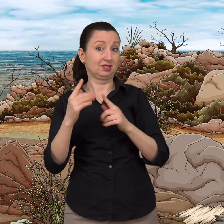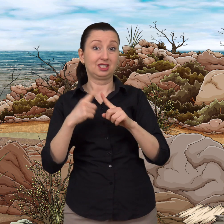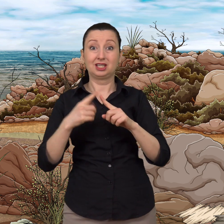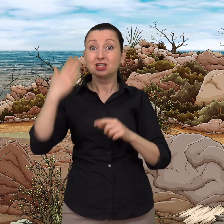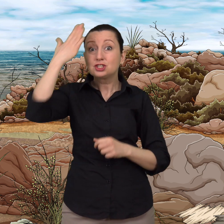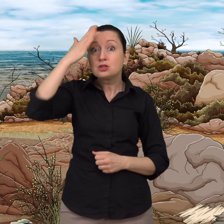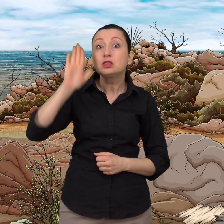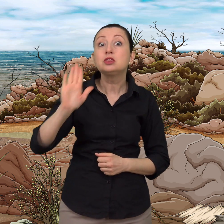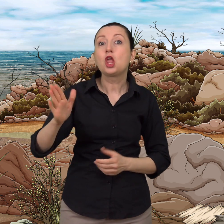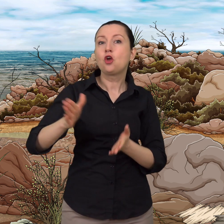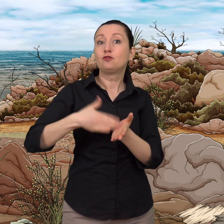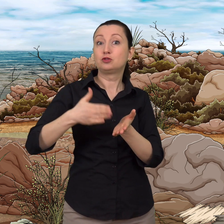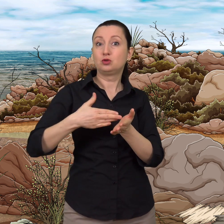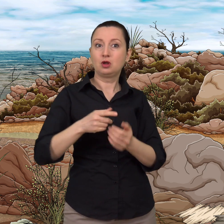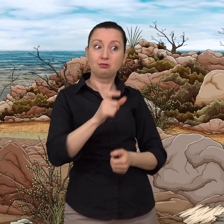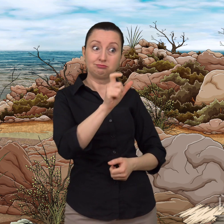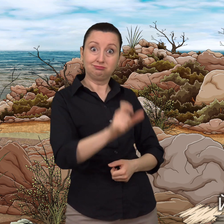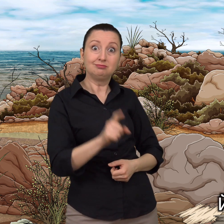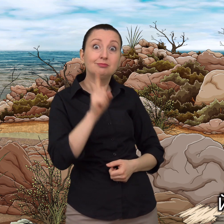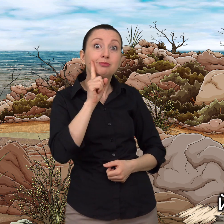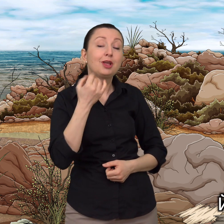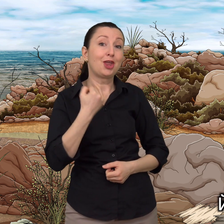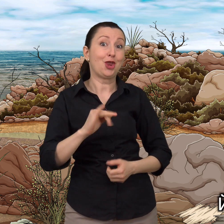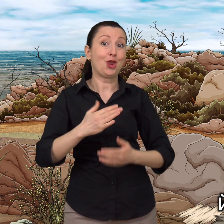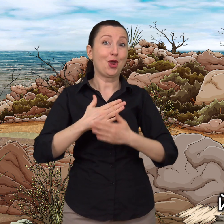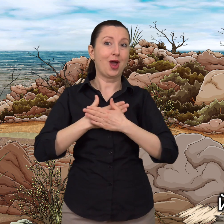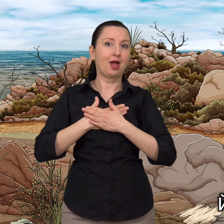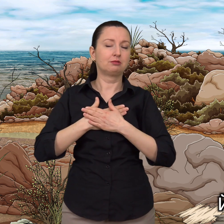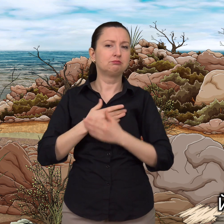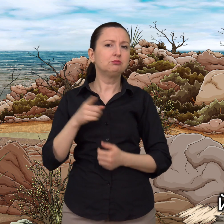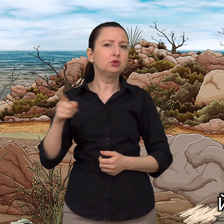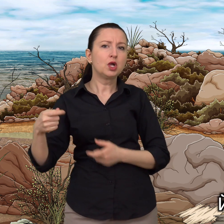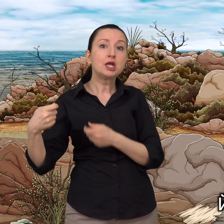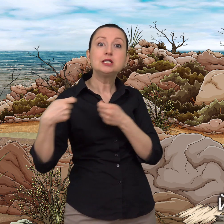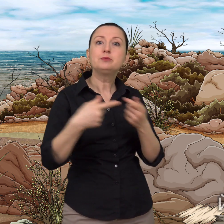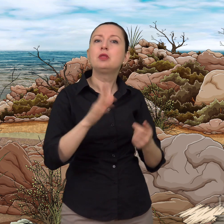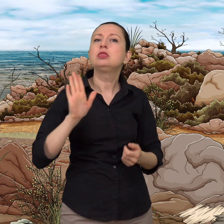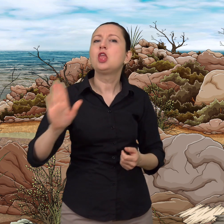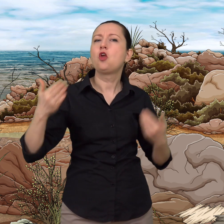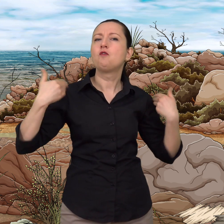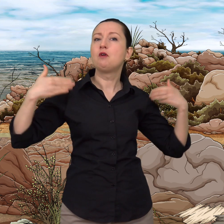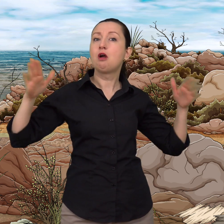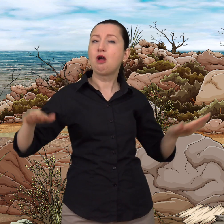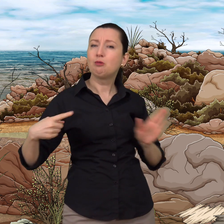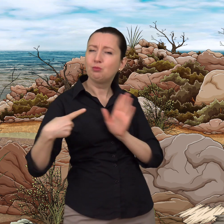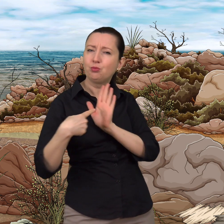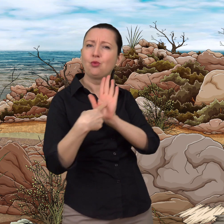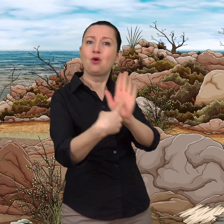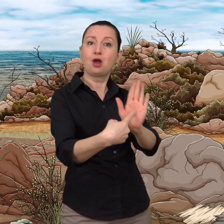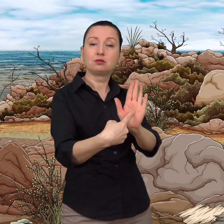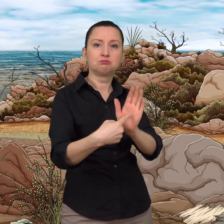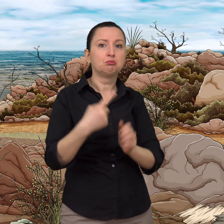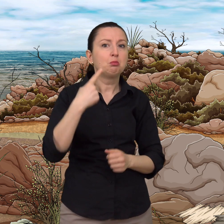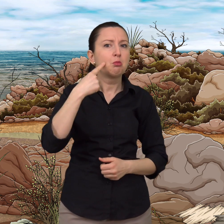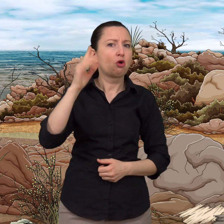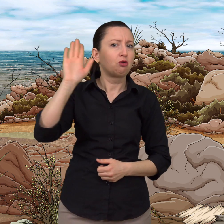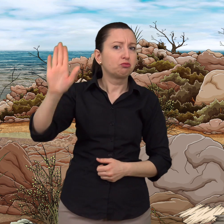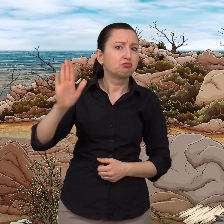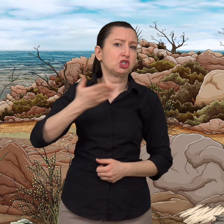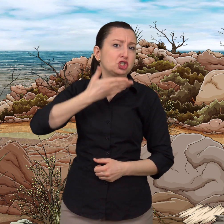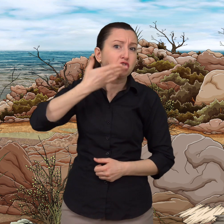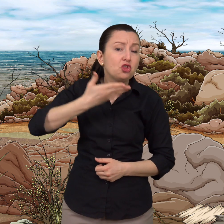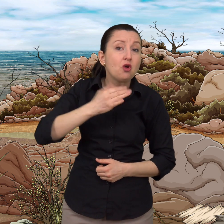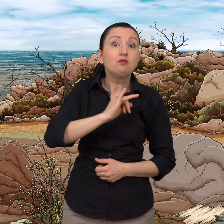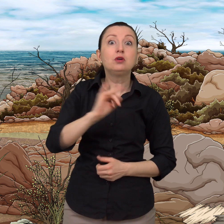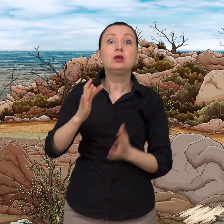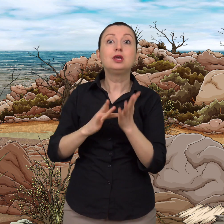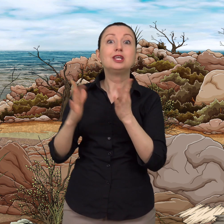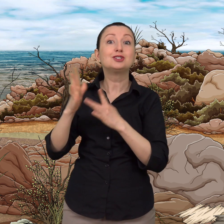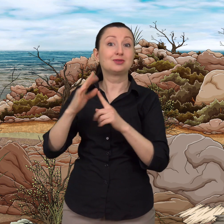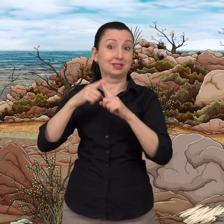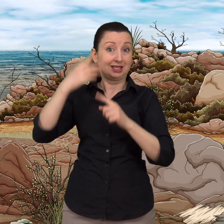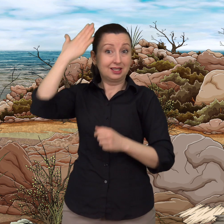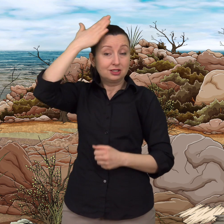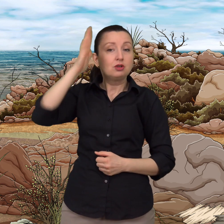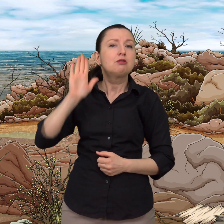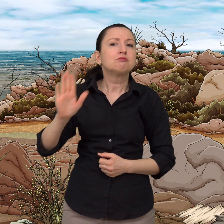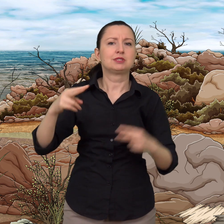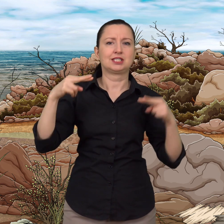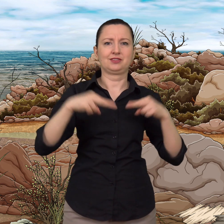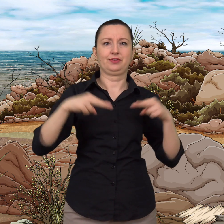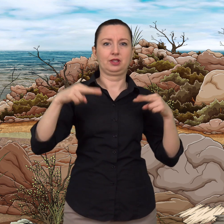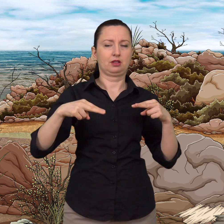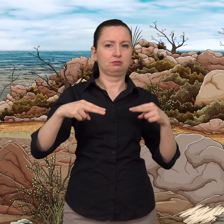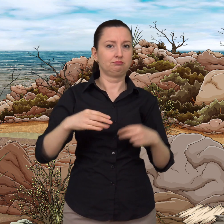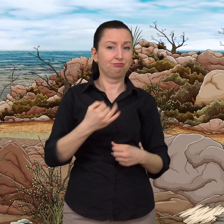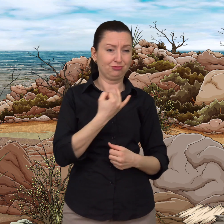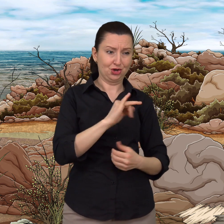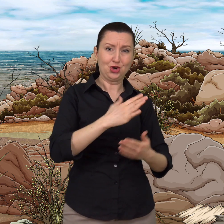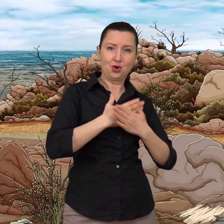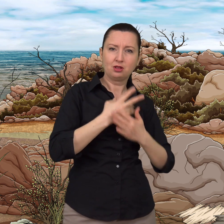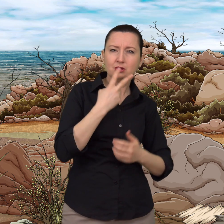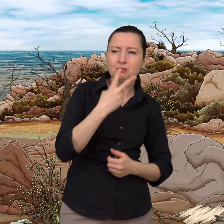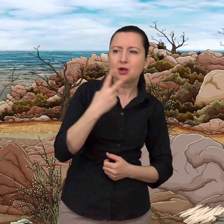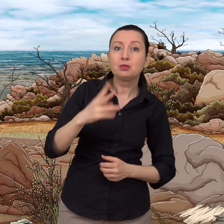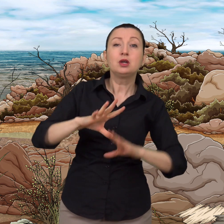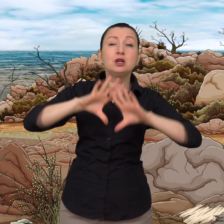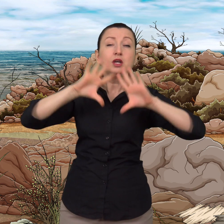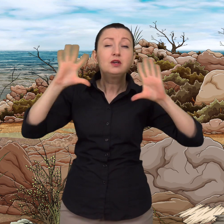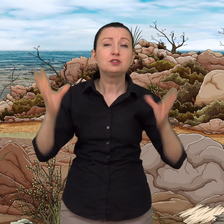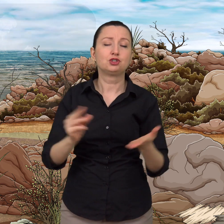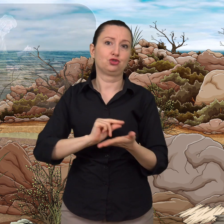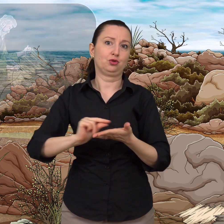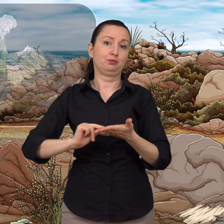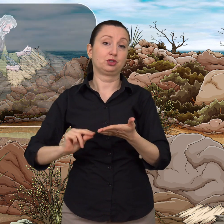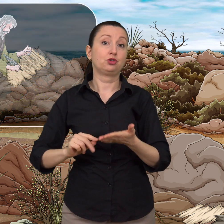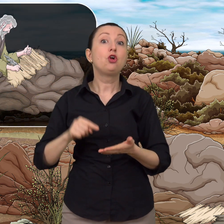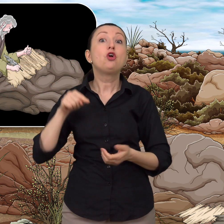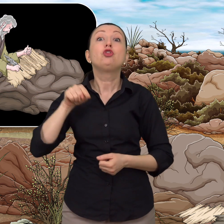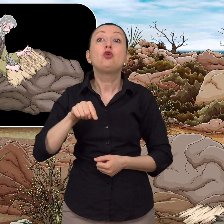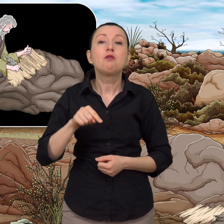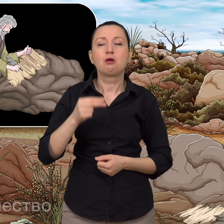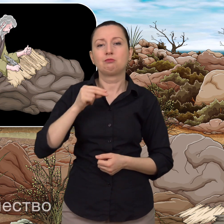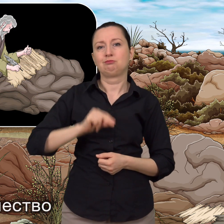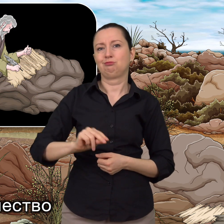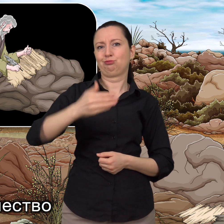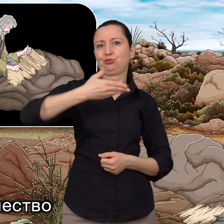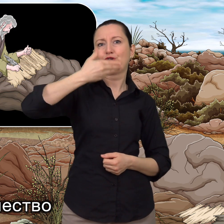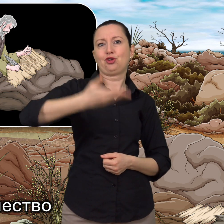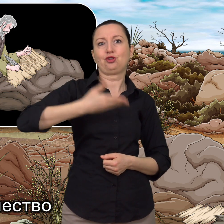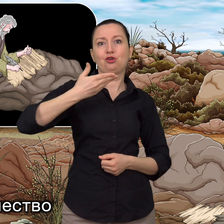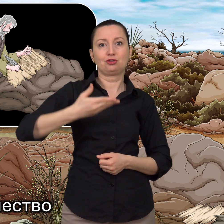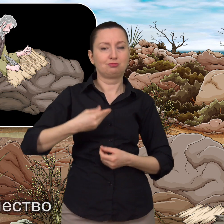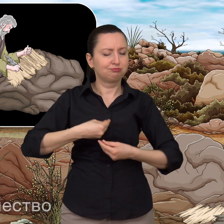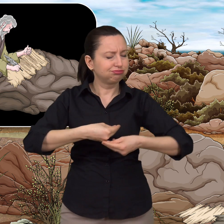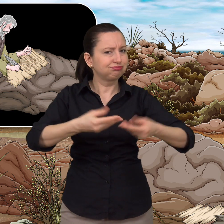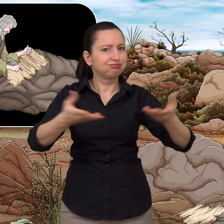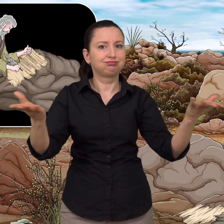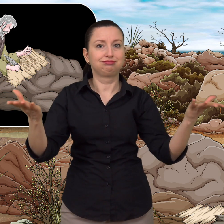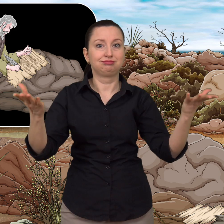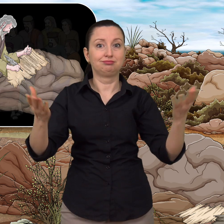He made it known by sending His angel to His servant John, who testifies to everything he saw. This is the word of God and the testimony of Jesus Christ.